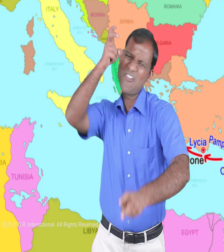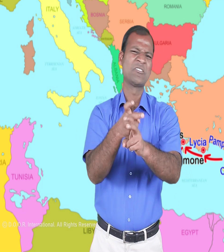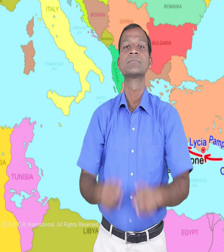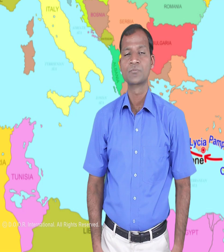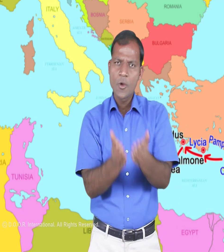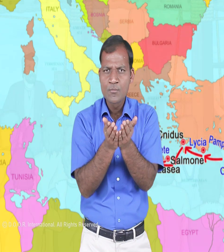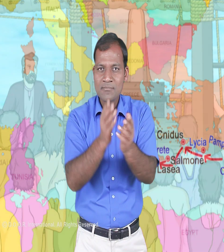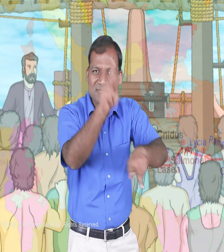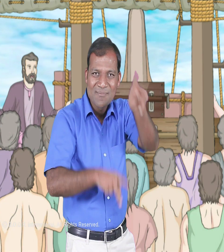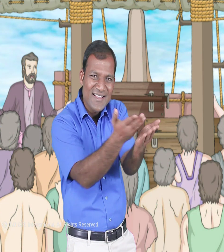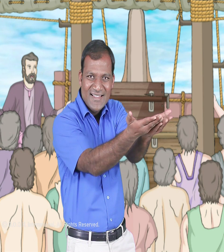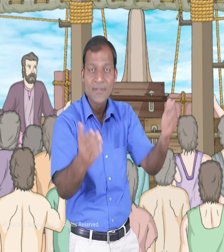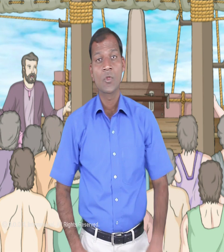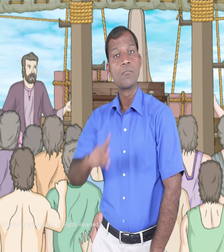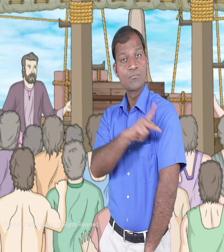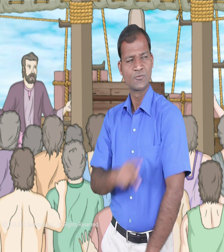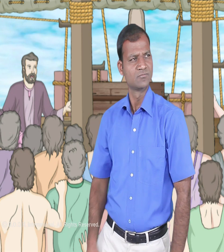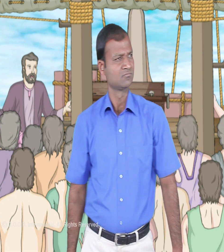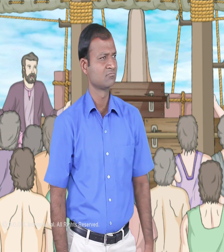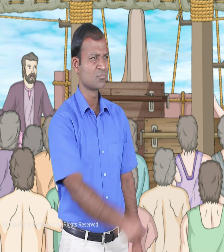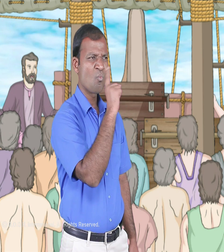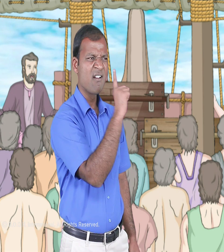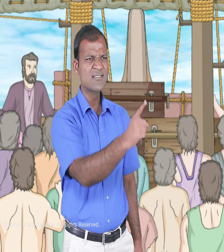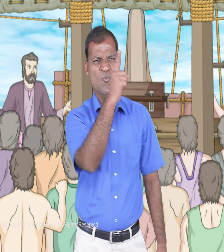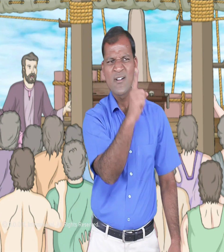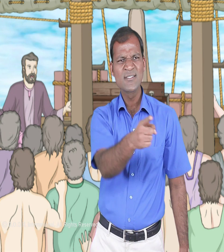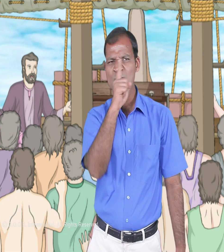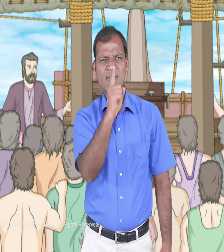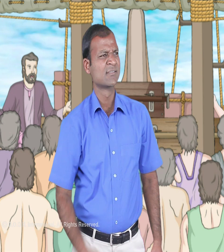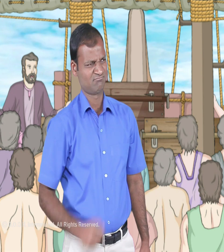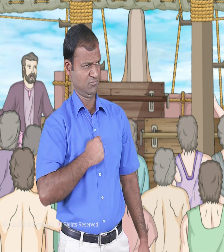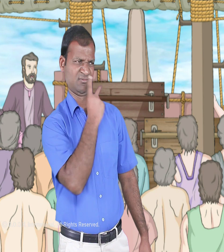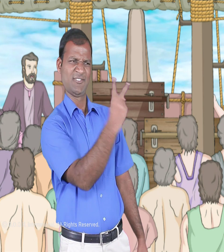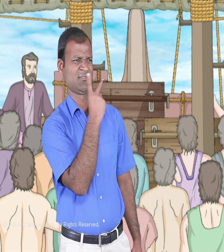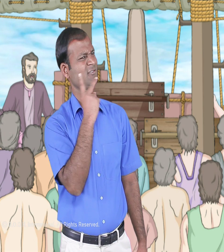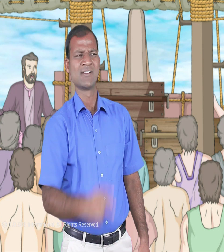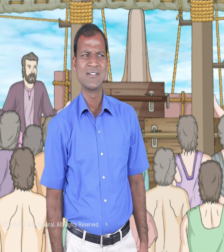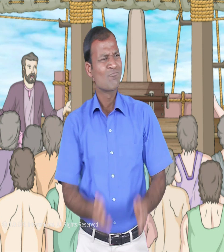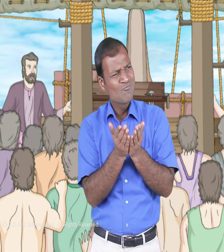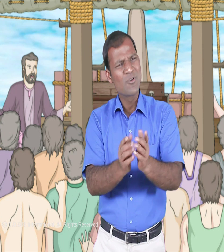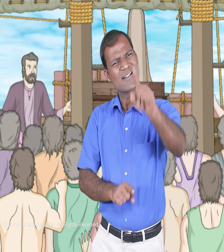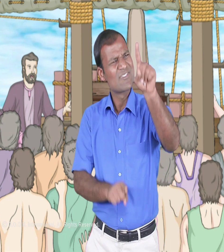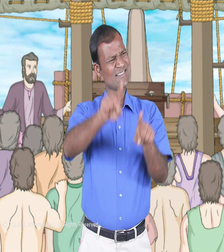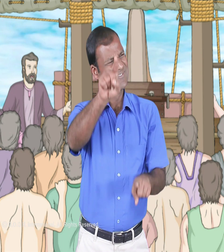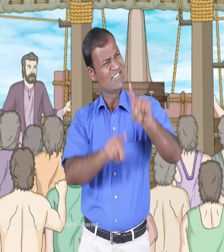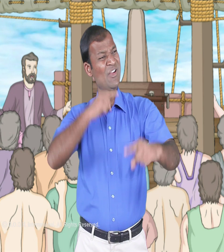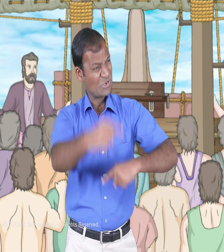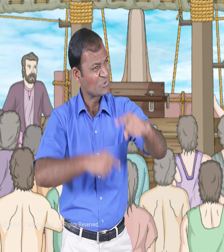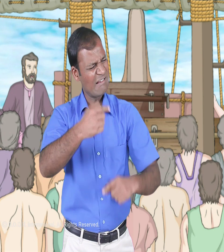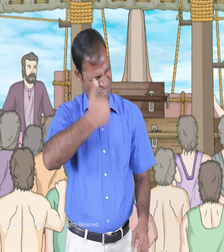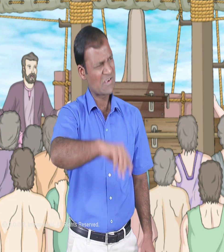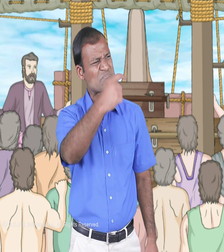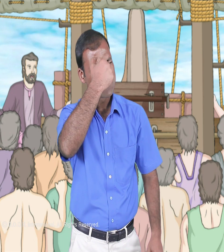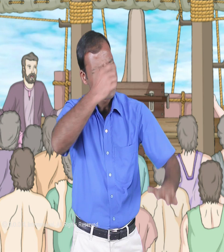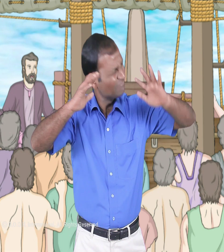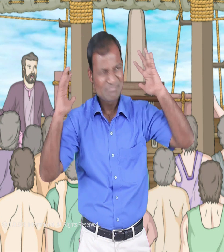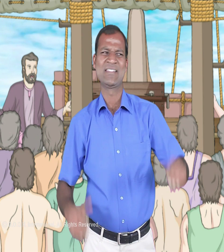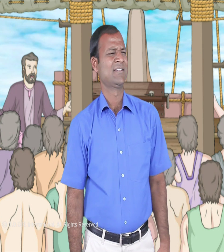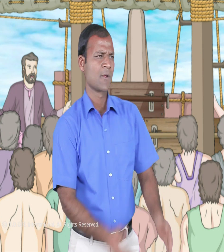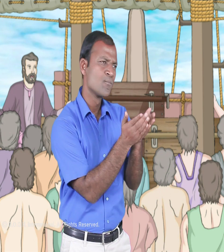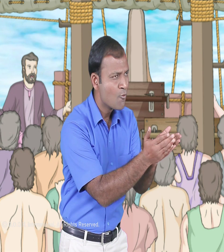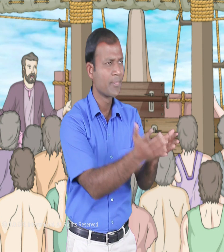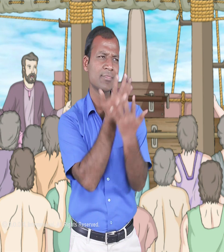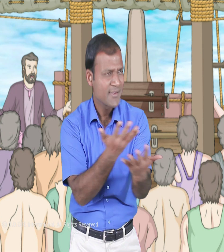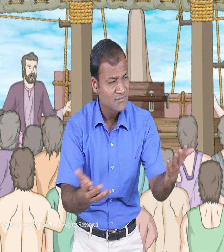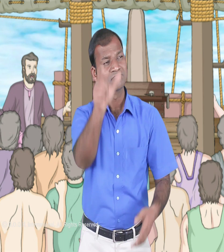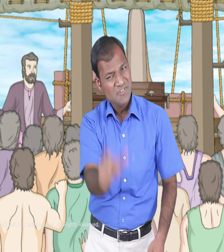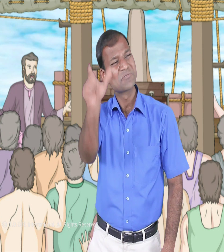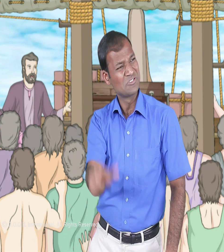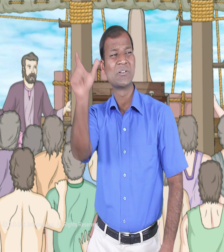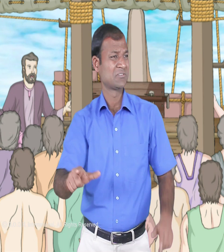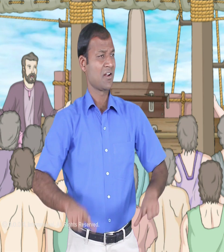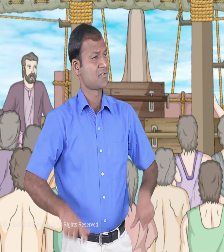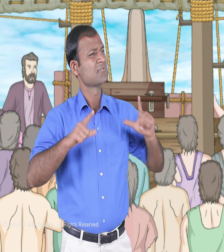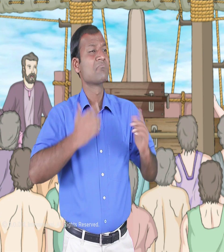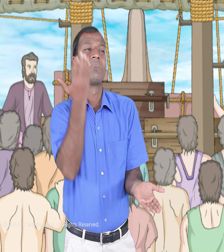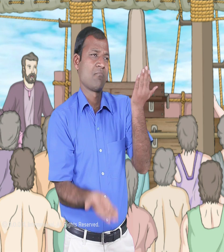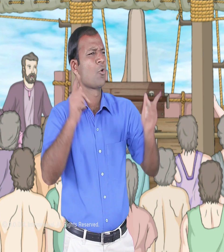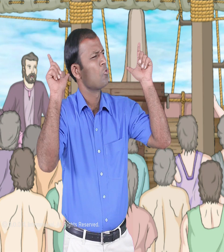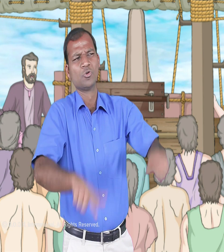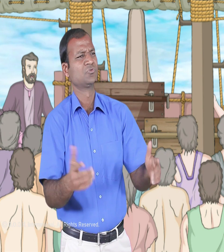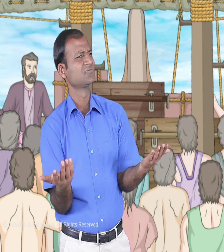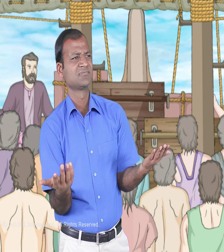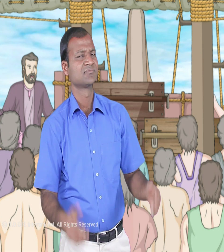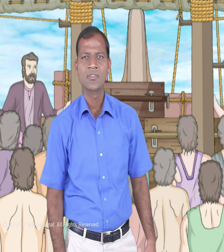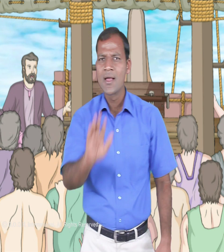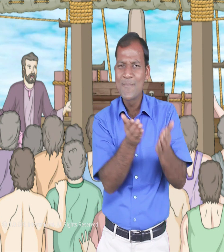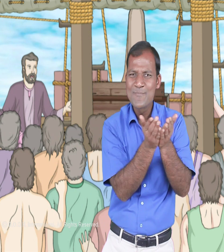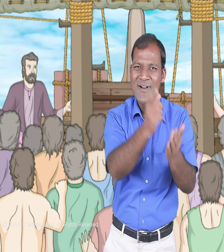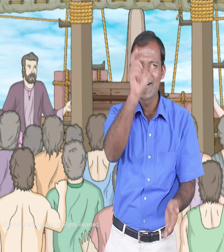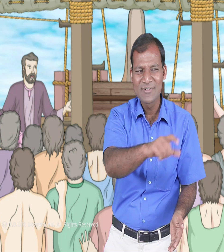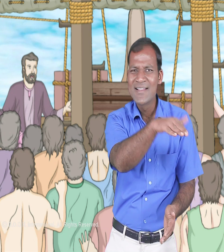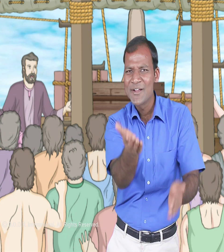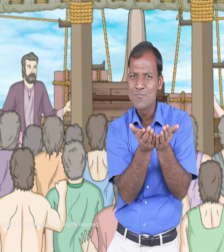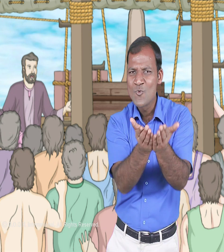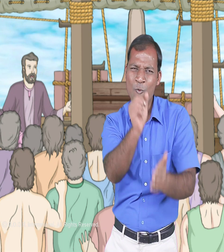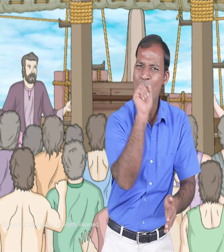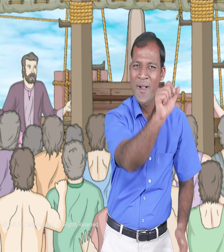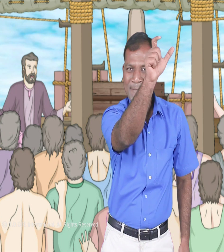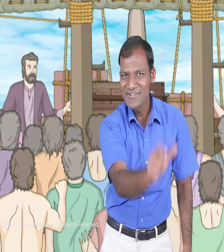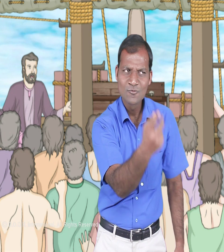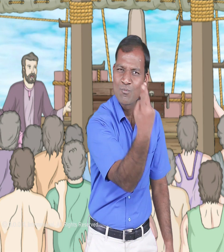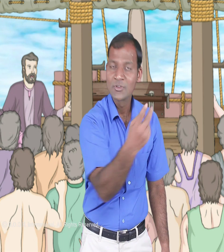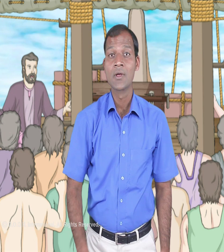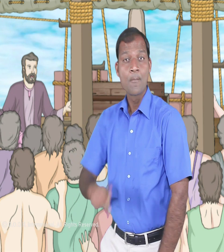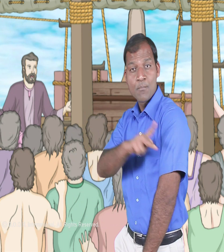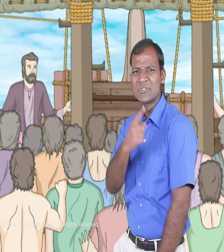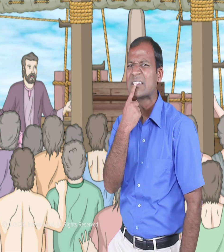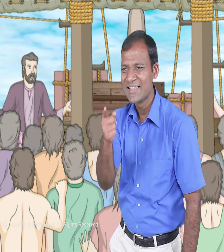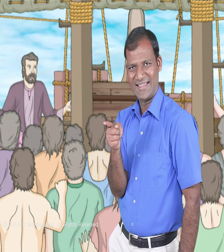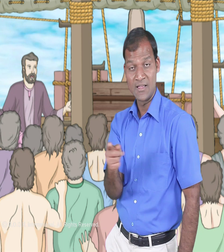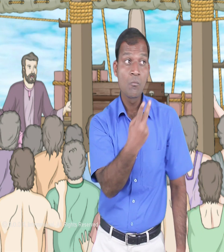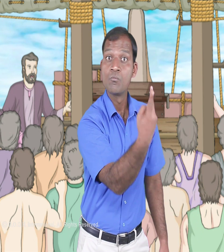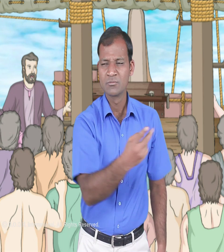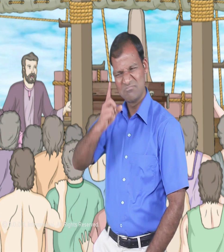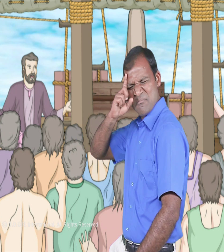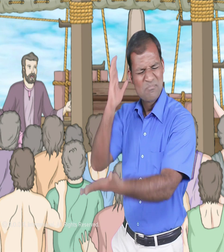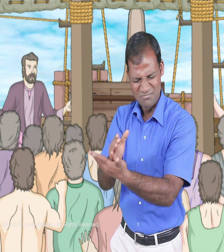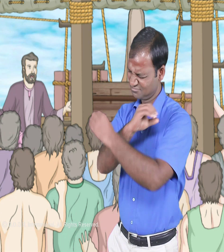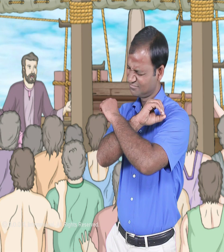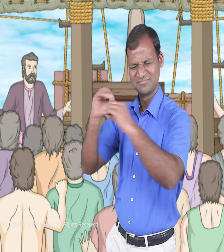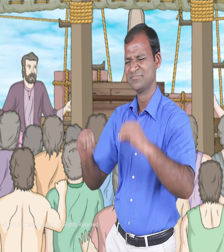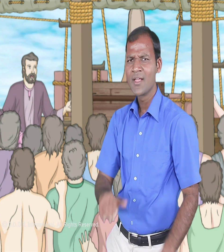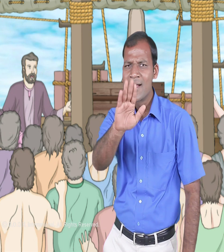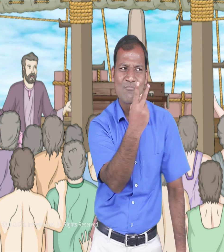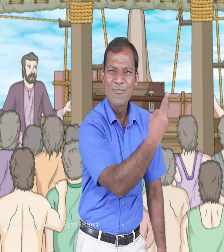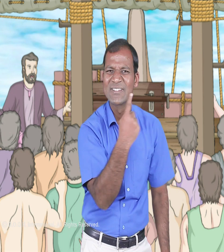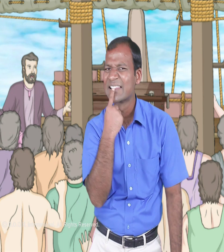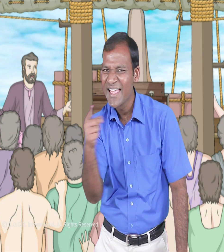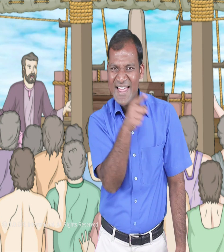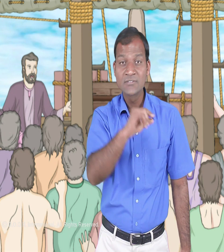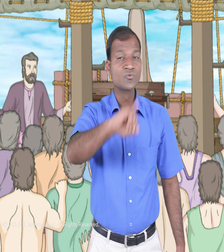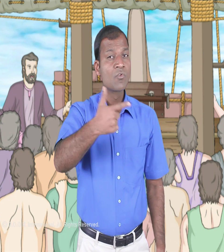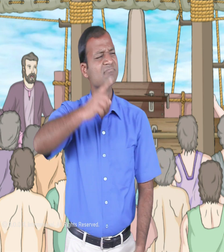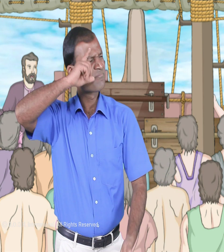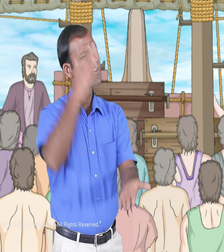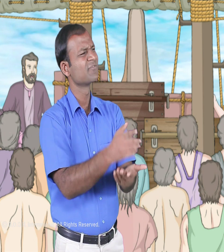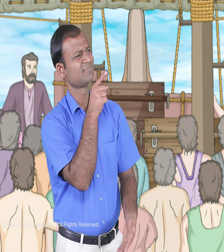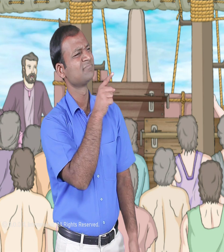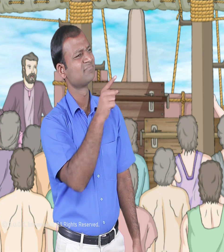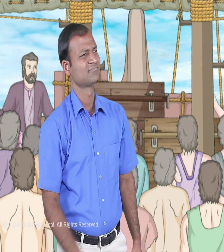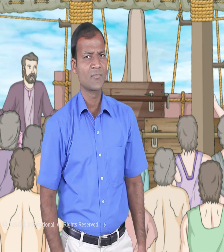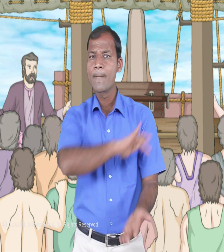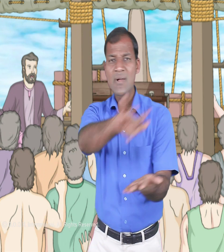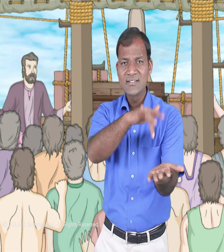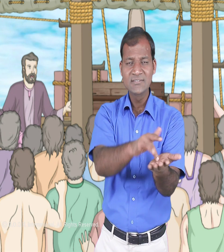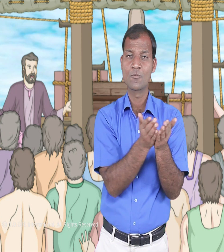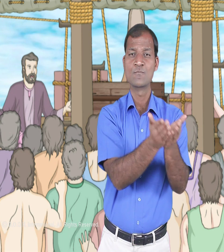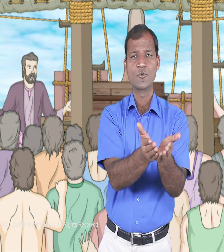So Paul advised them, “Men, I can see that our voyage will be filled with disaster and great loss, not only to ship and cargo, but to our own lives as well.”